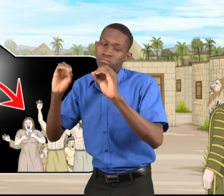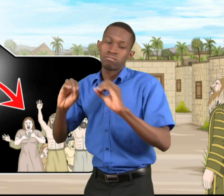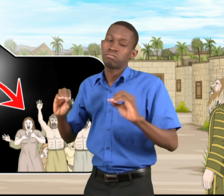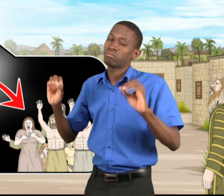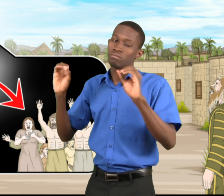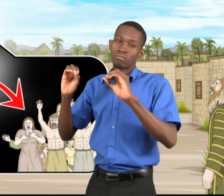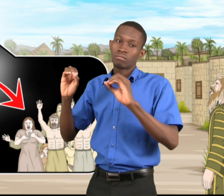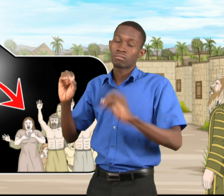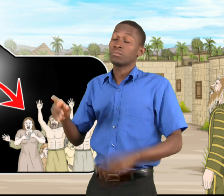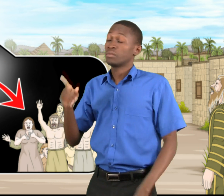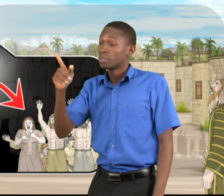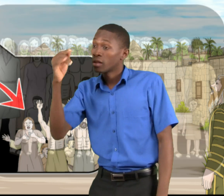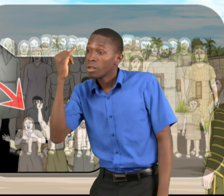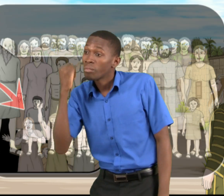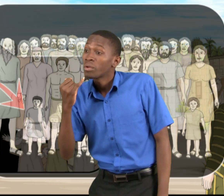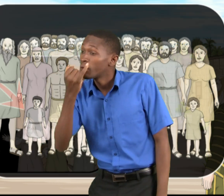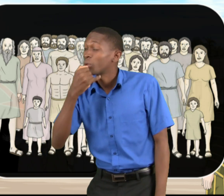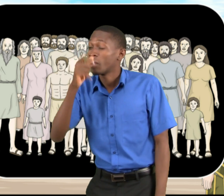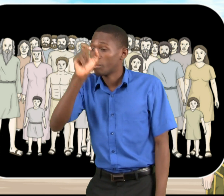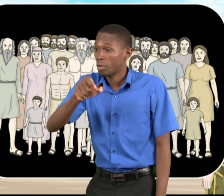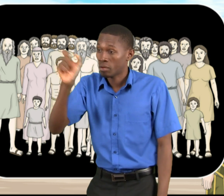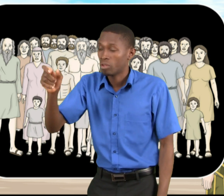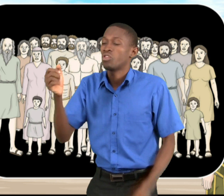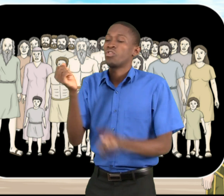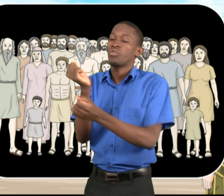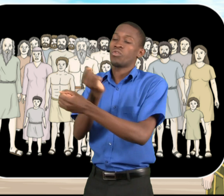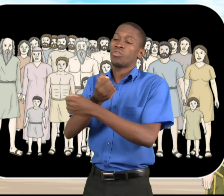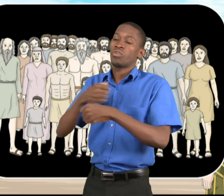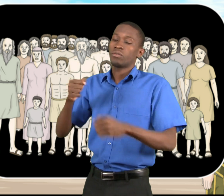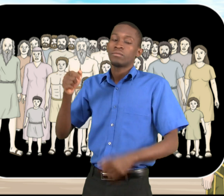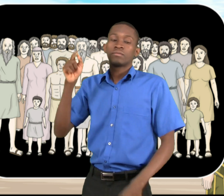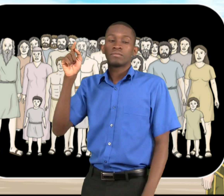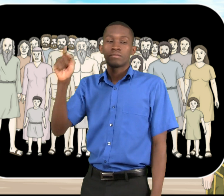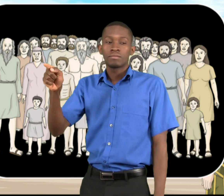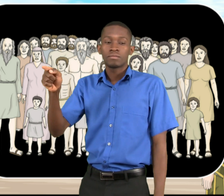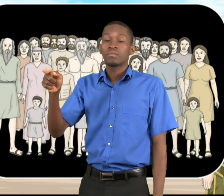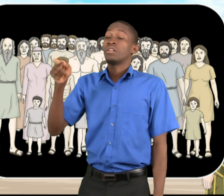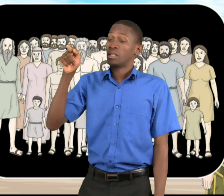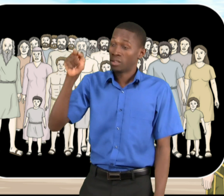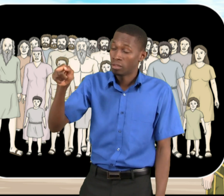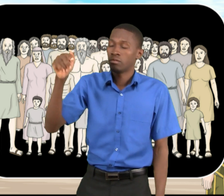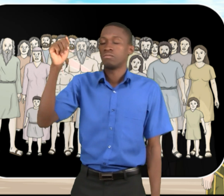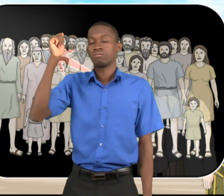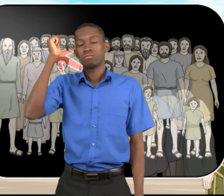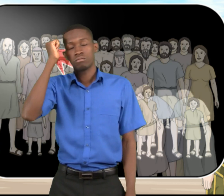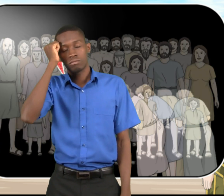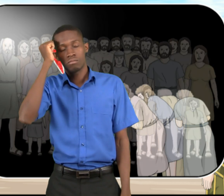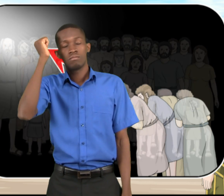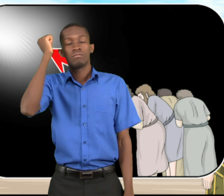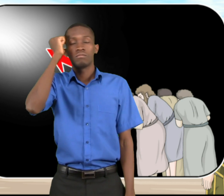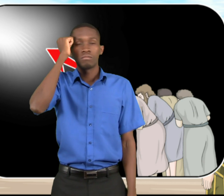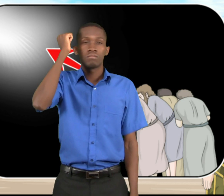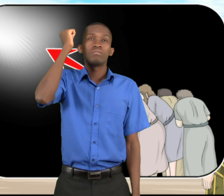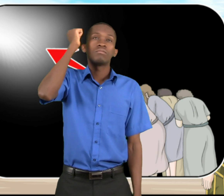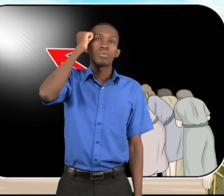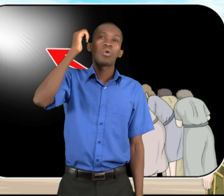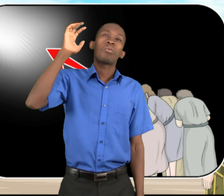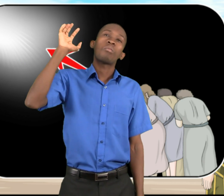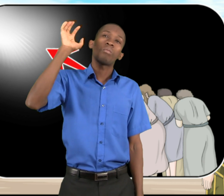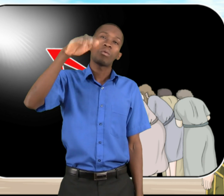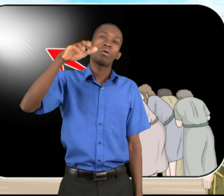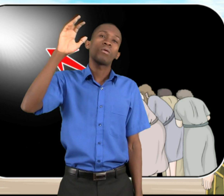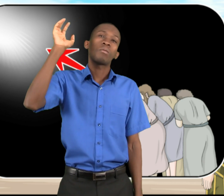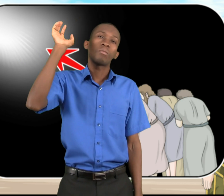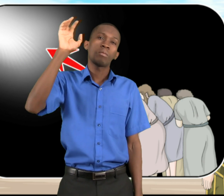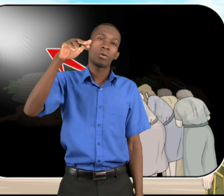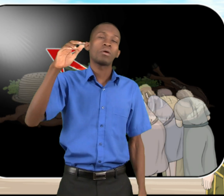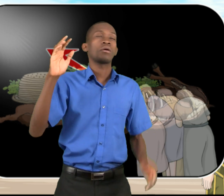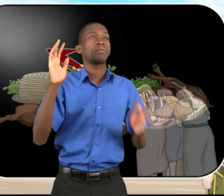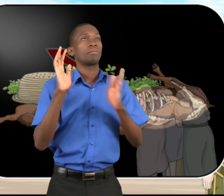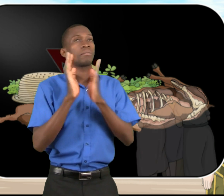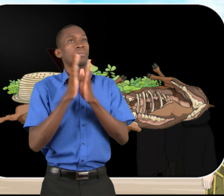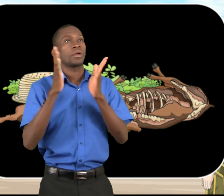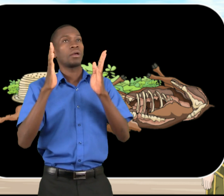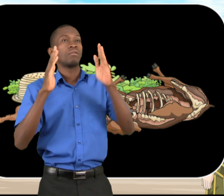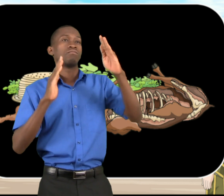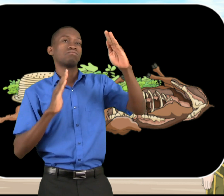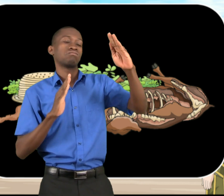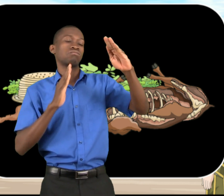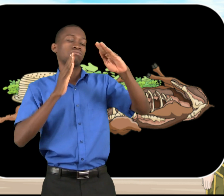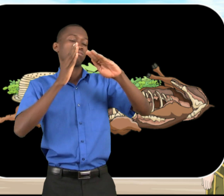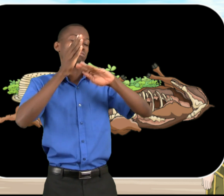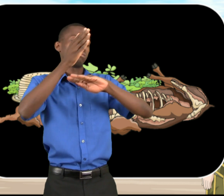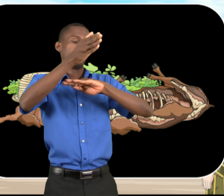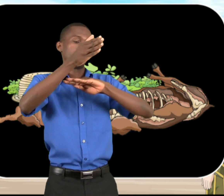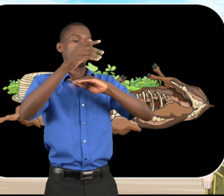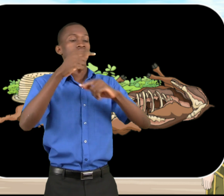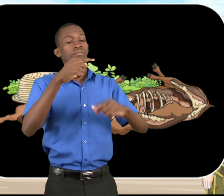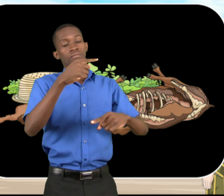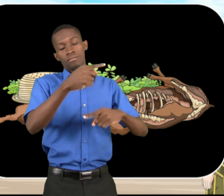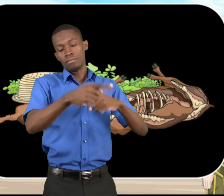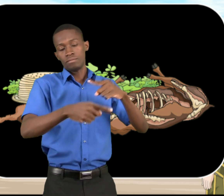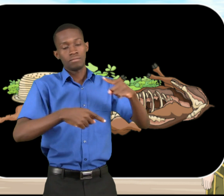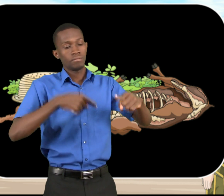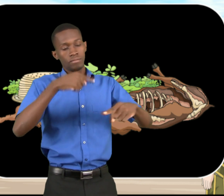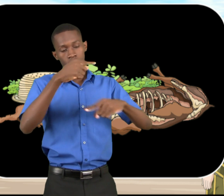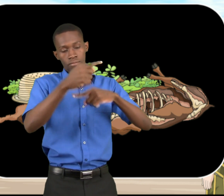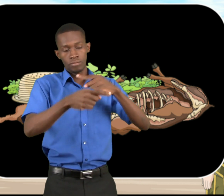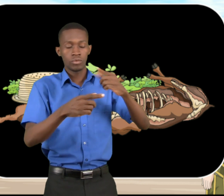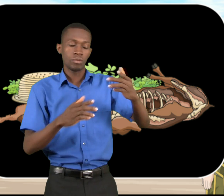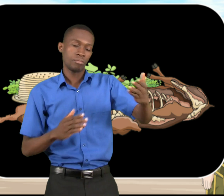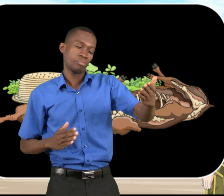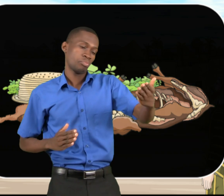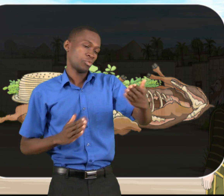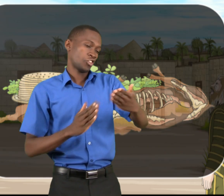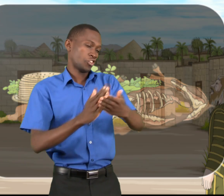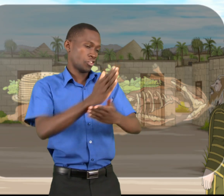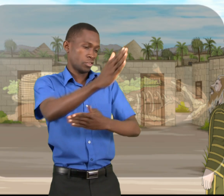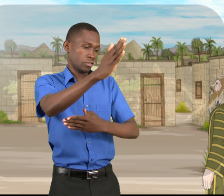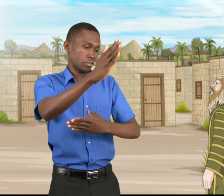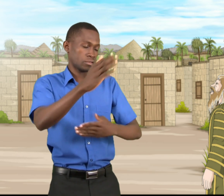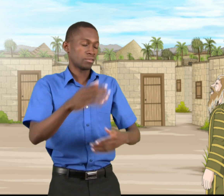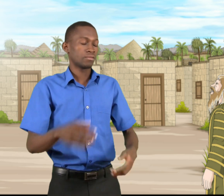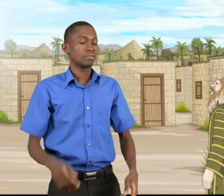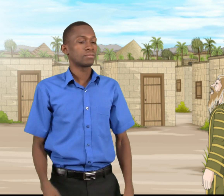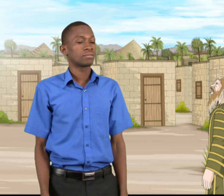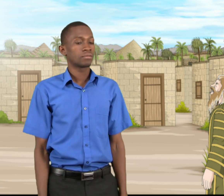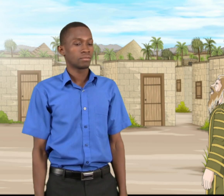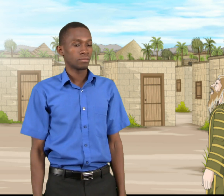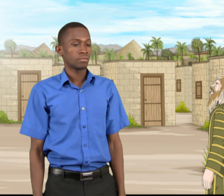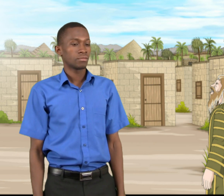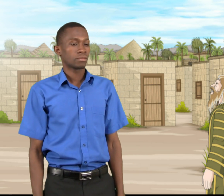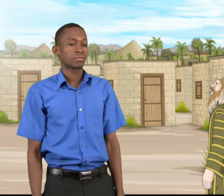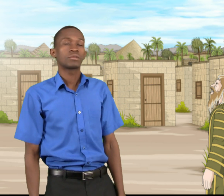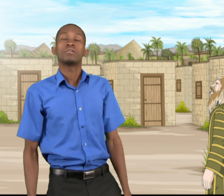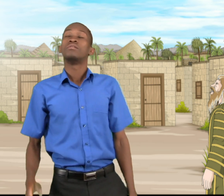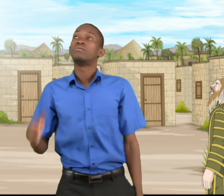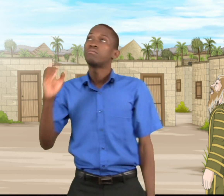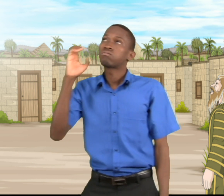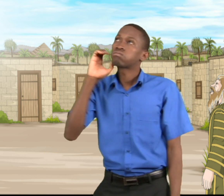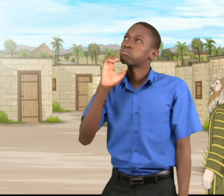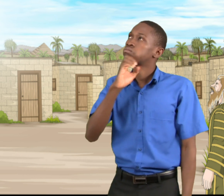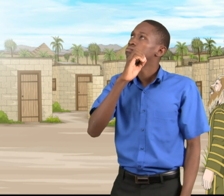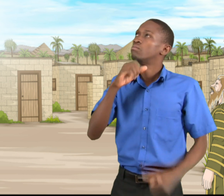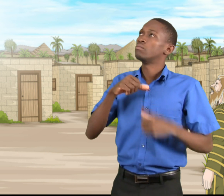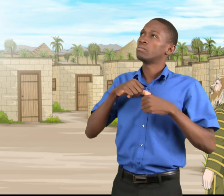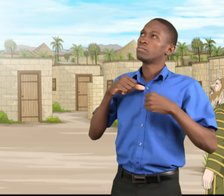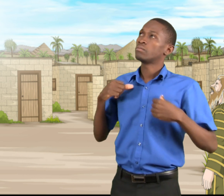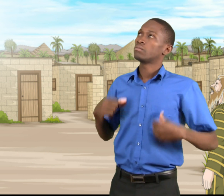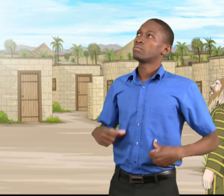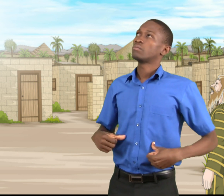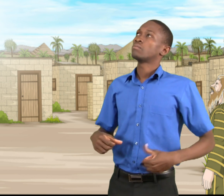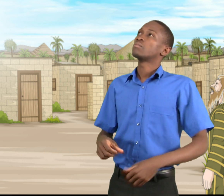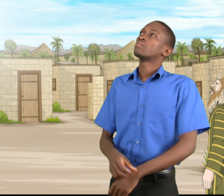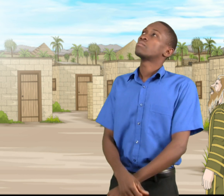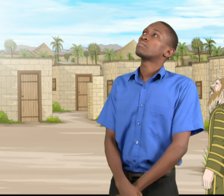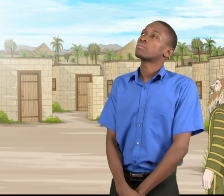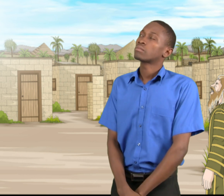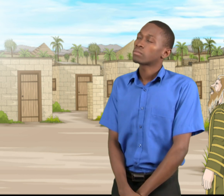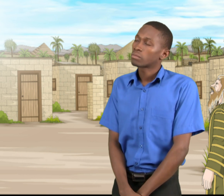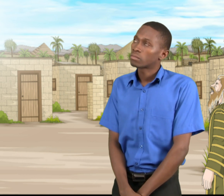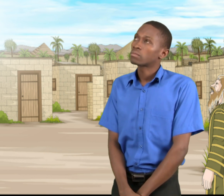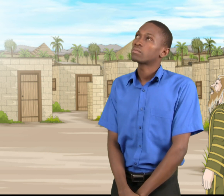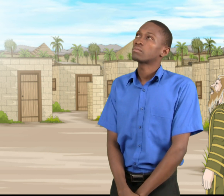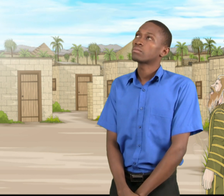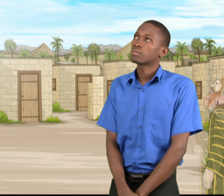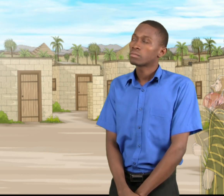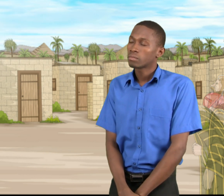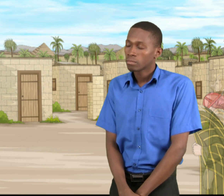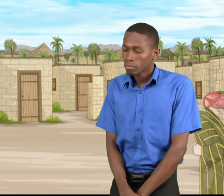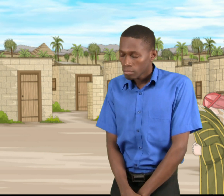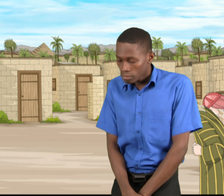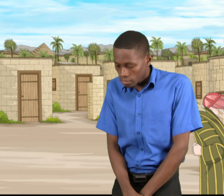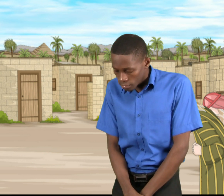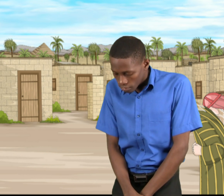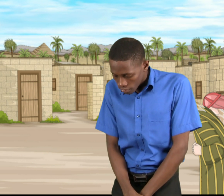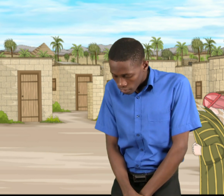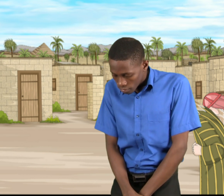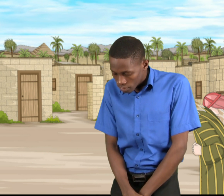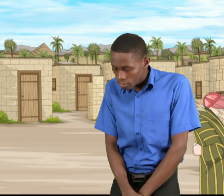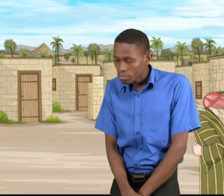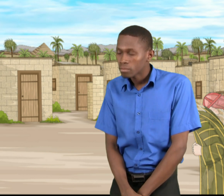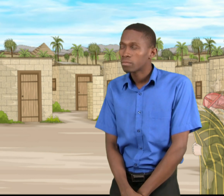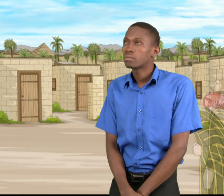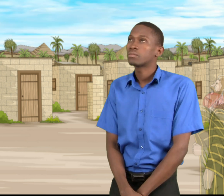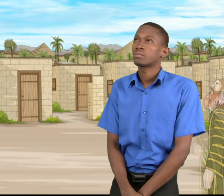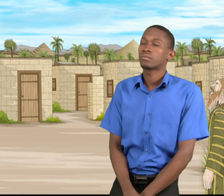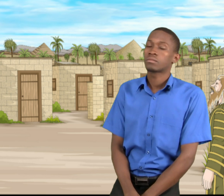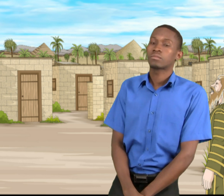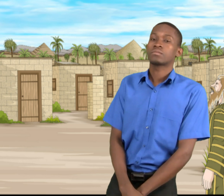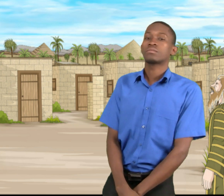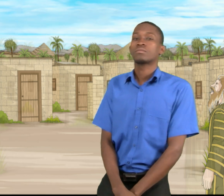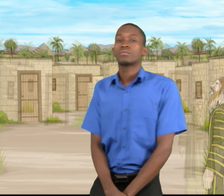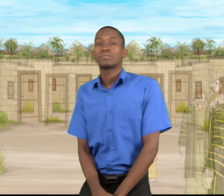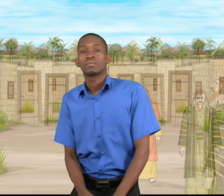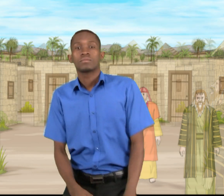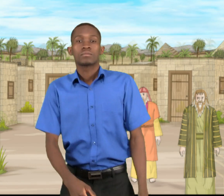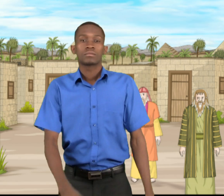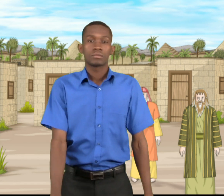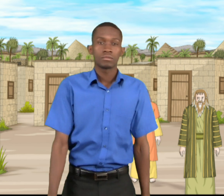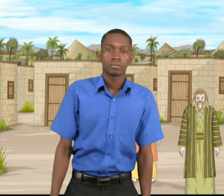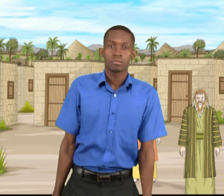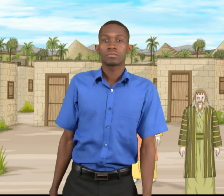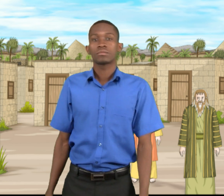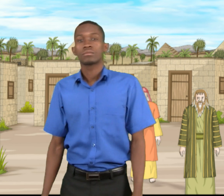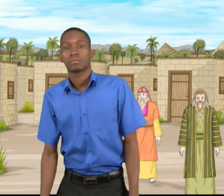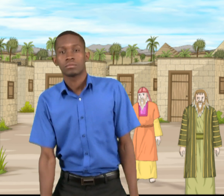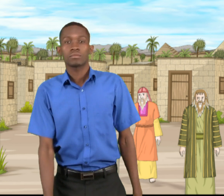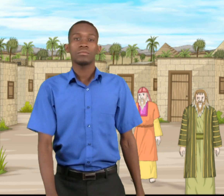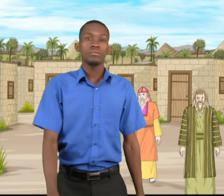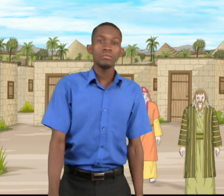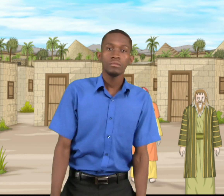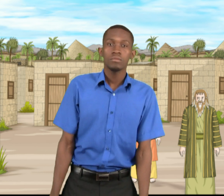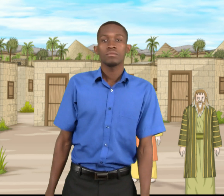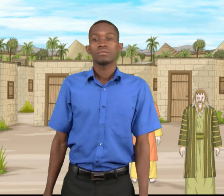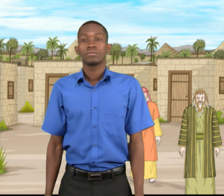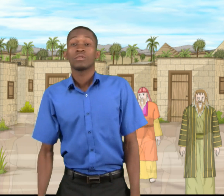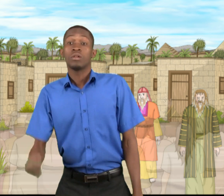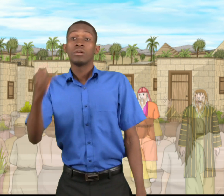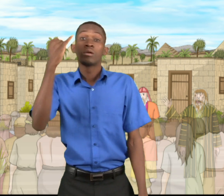And this day will be a memorial for you, and you are to celebrate it as a feast to the LORD, as a permanent statute for the generations to come.